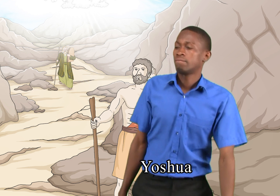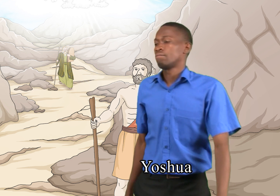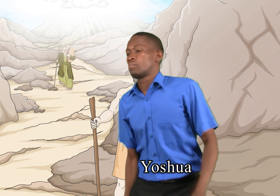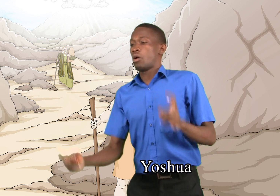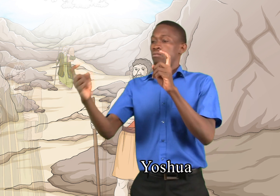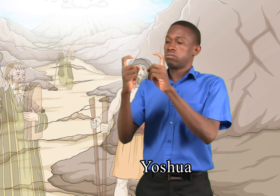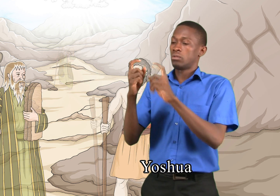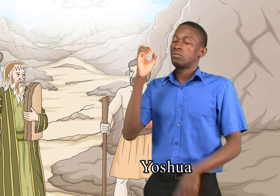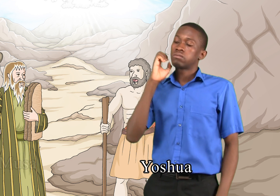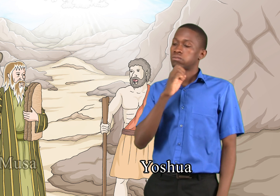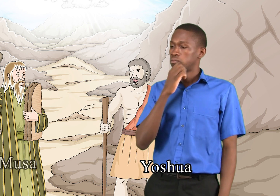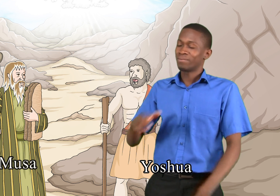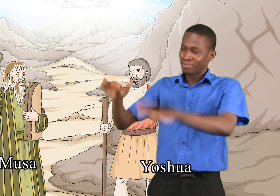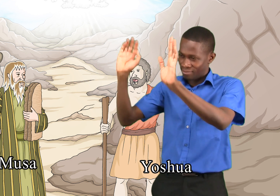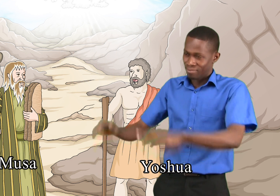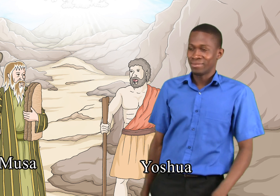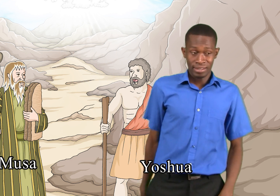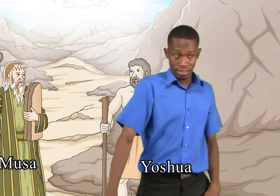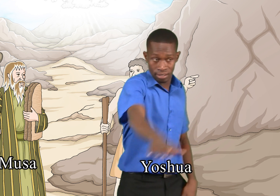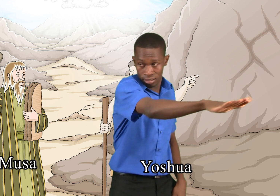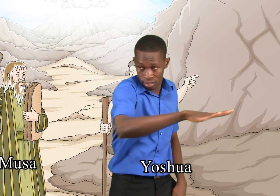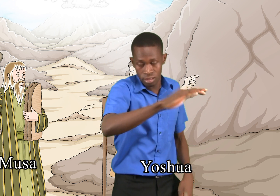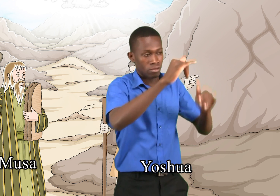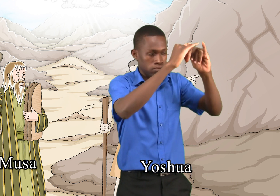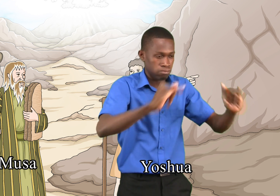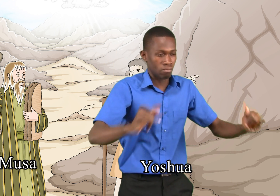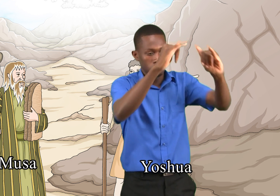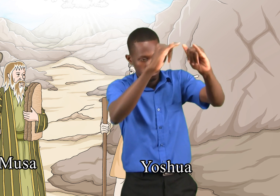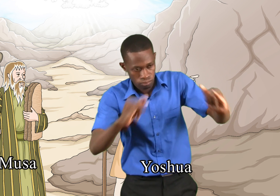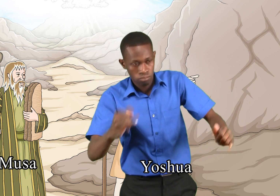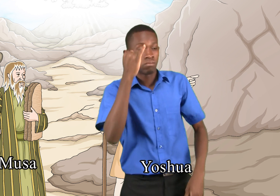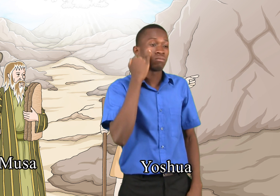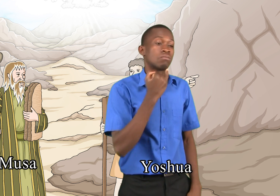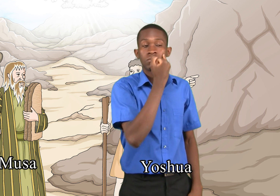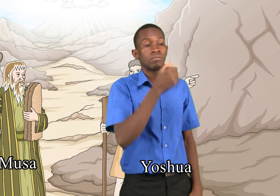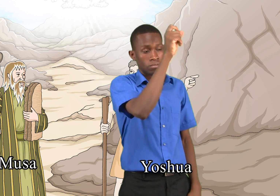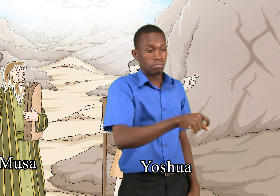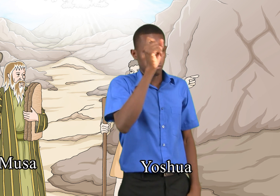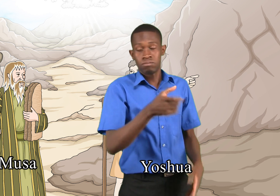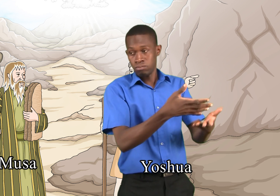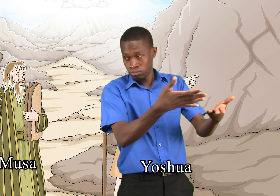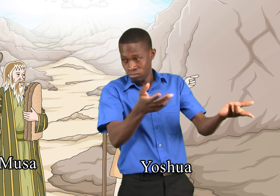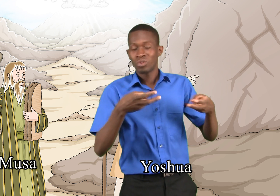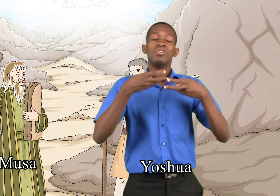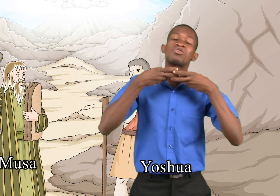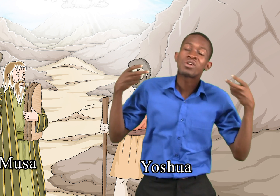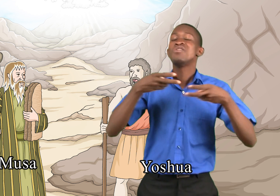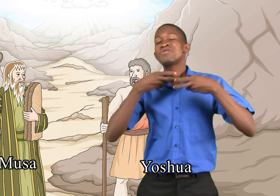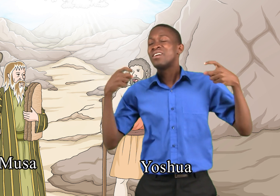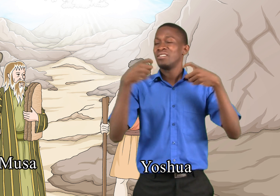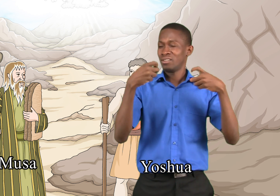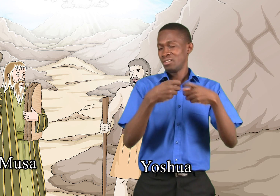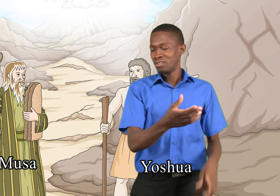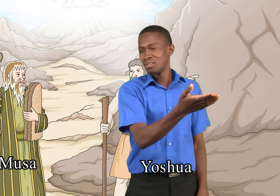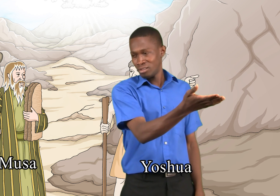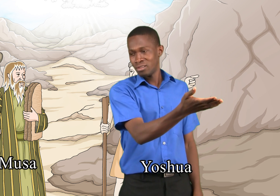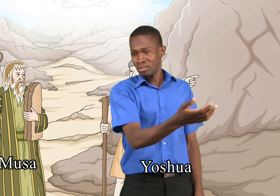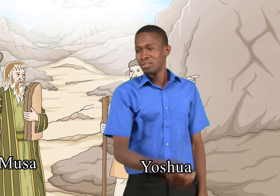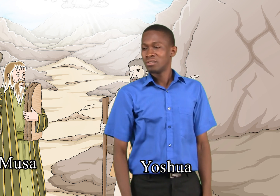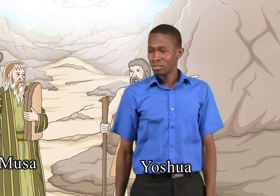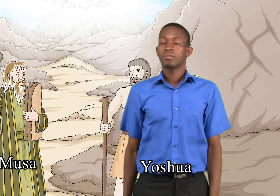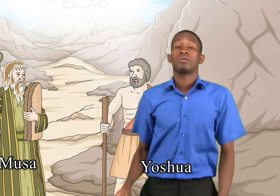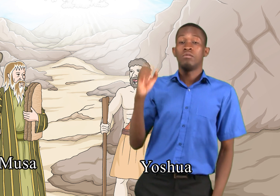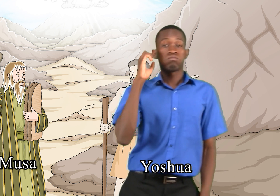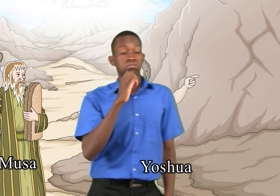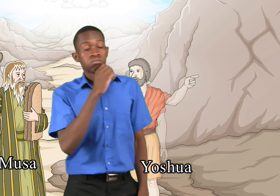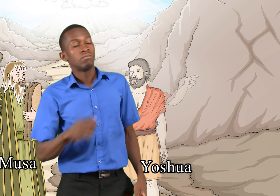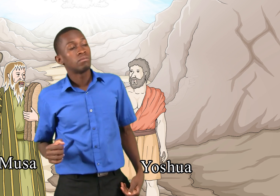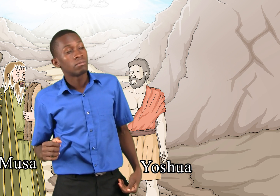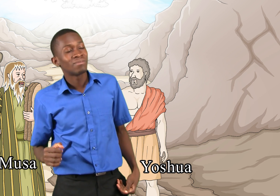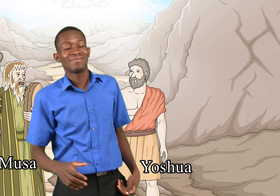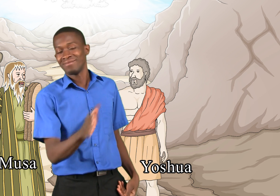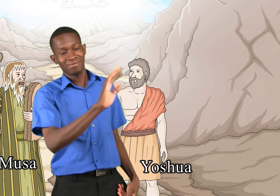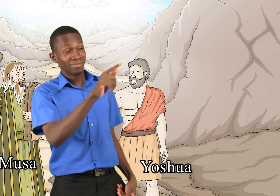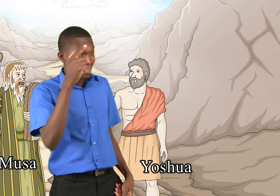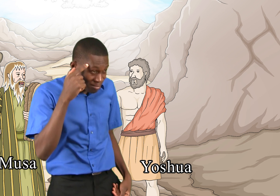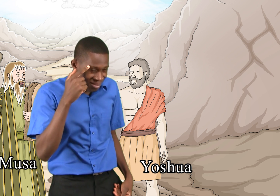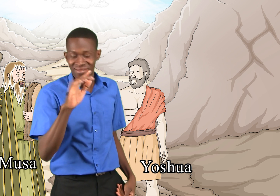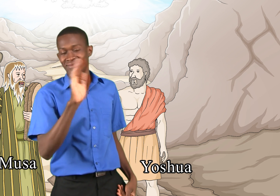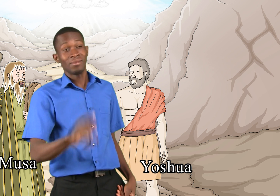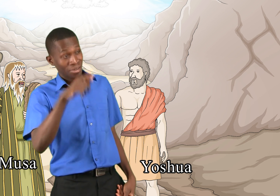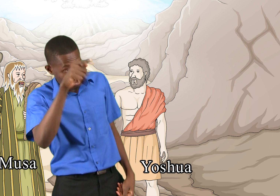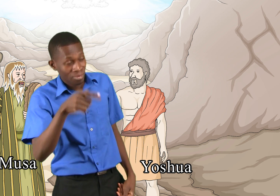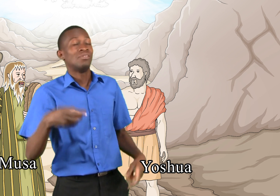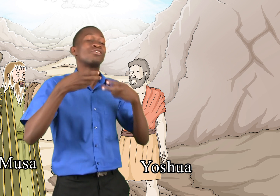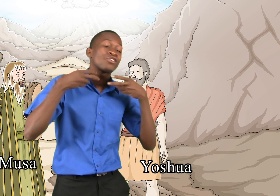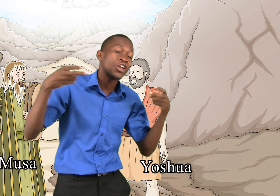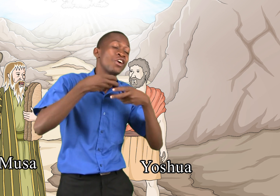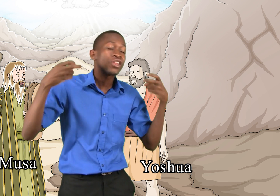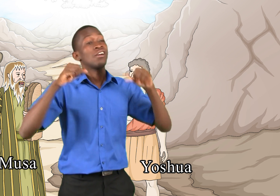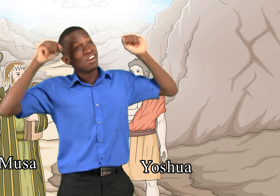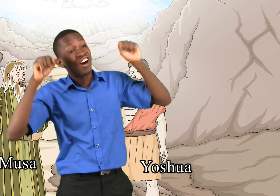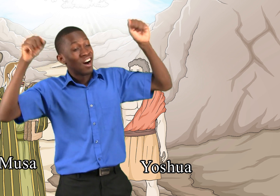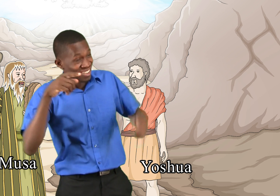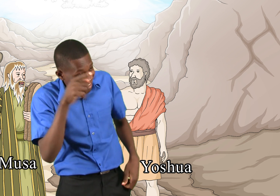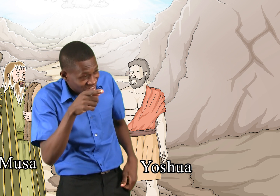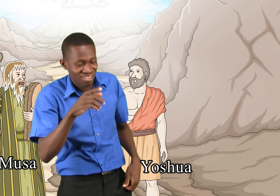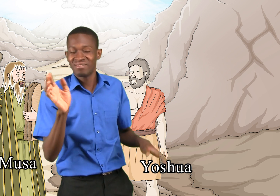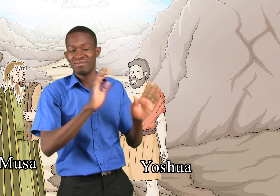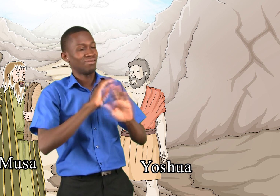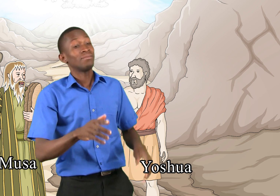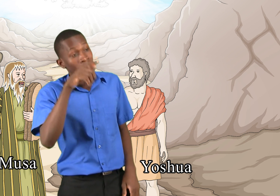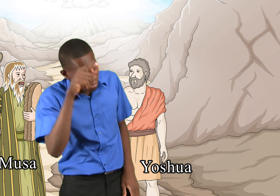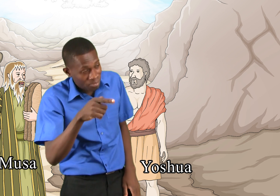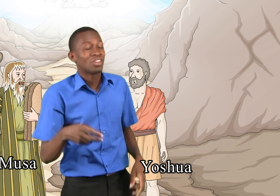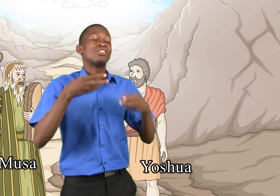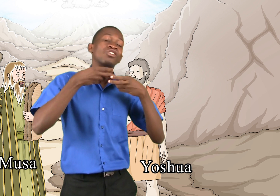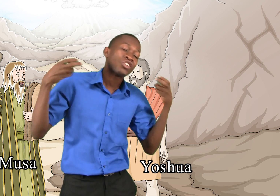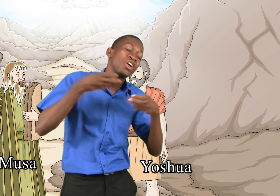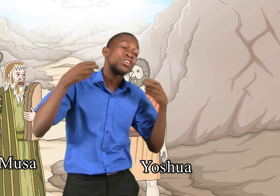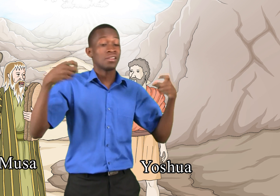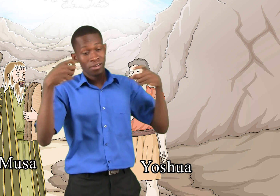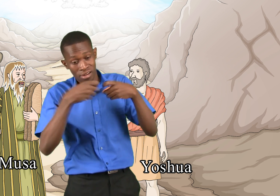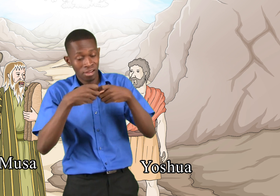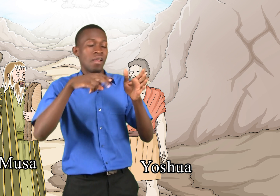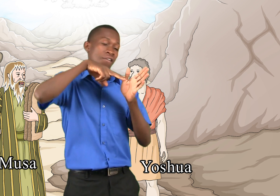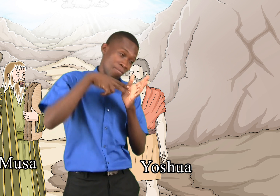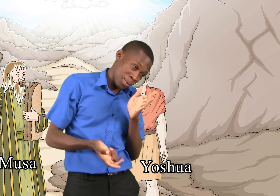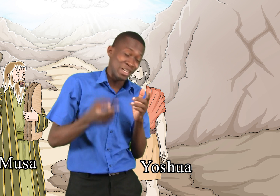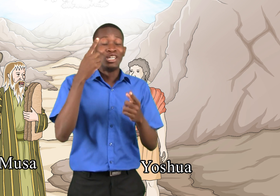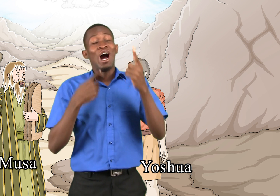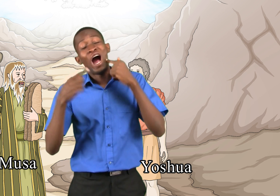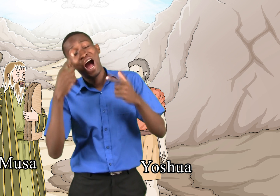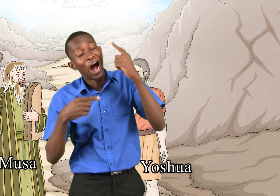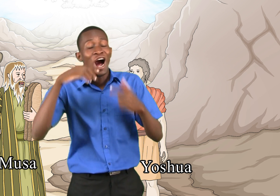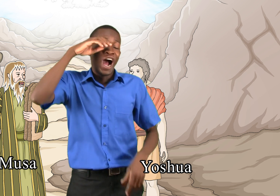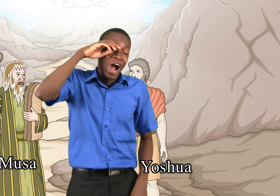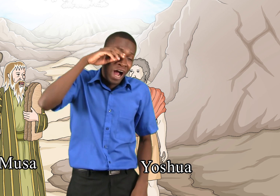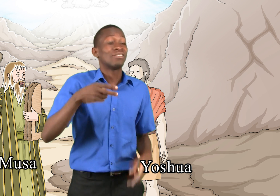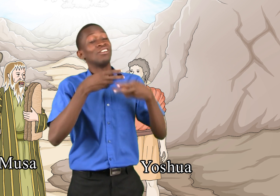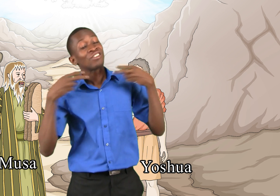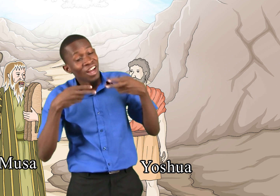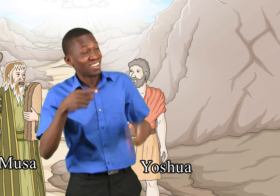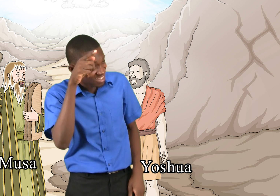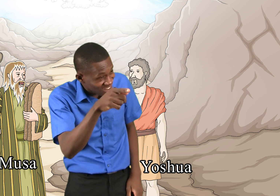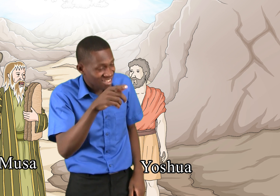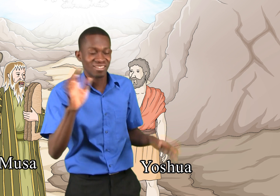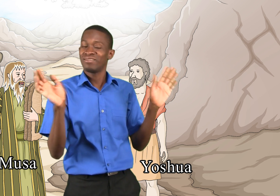But Moses replied: “It is neither the cry of victory nor the cry of defeat;